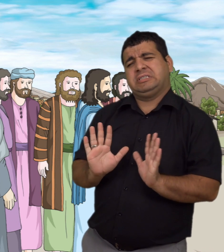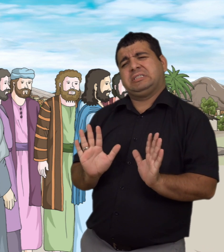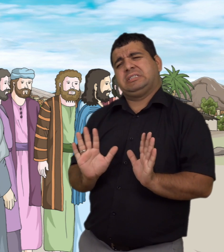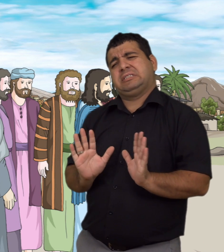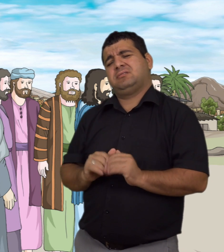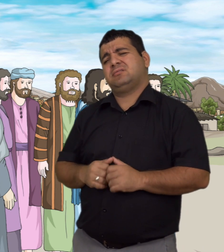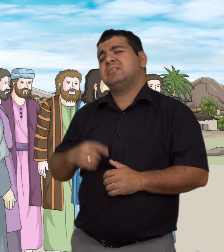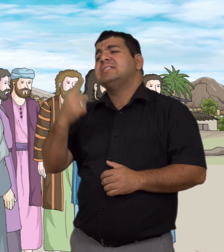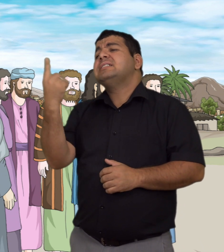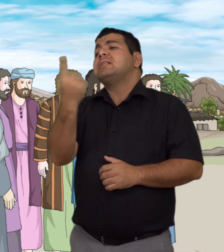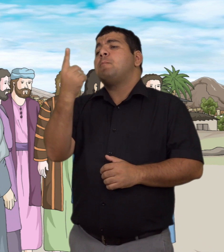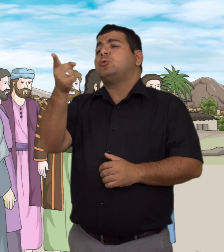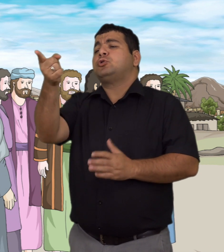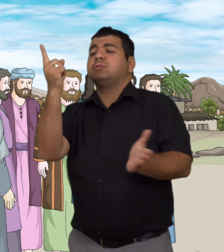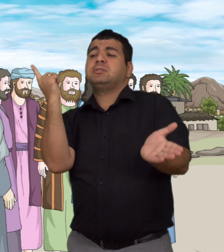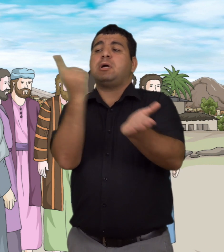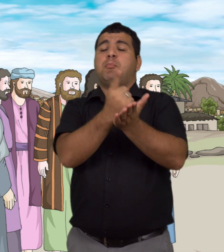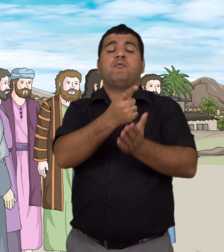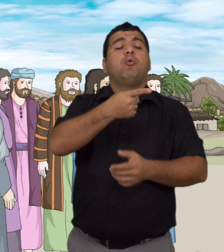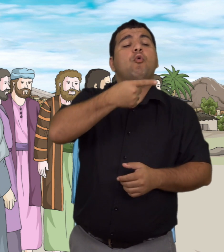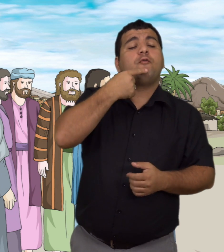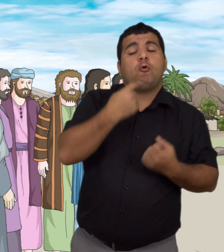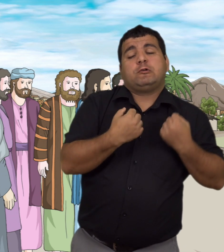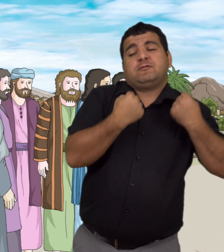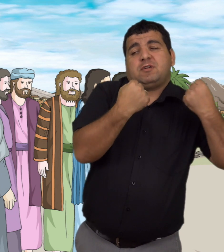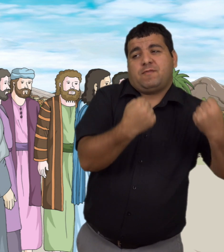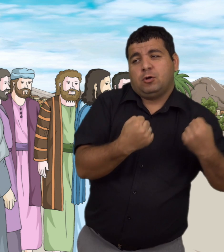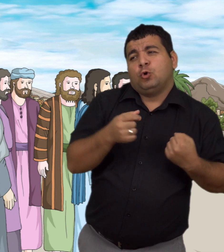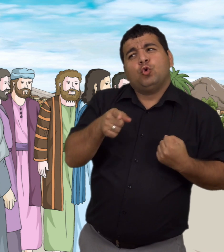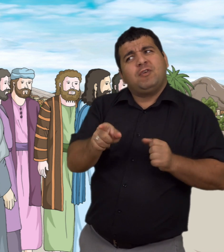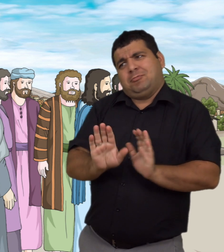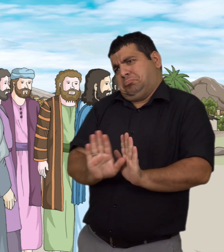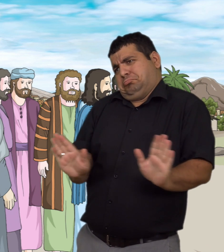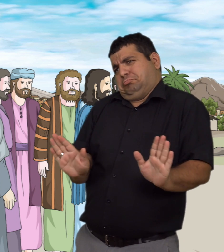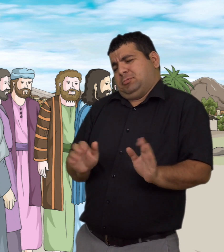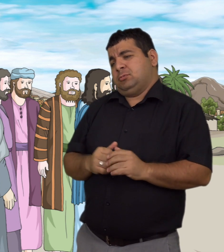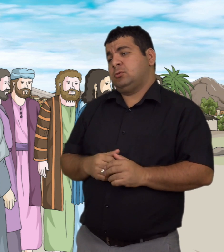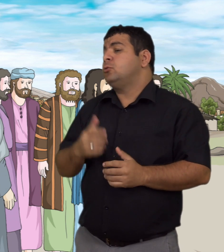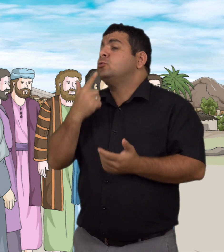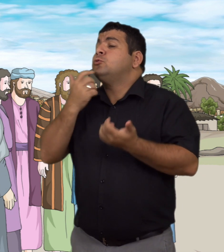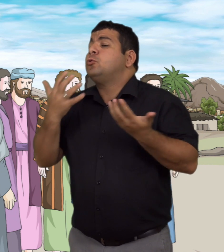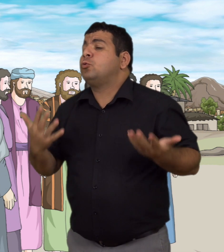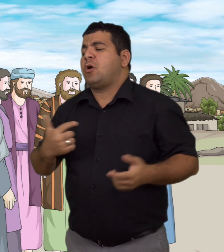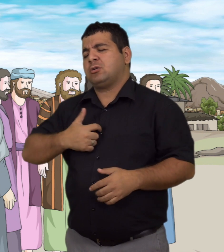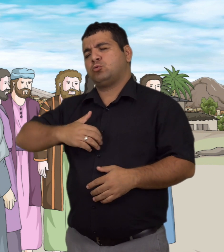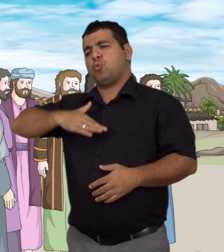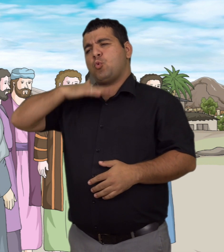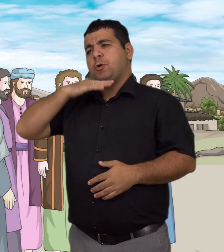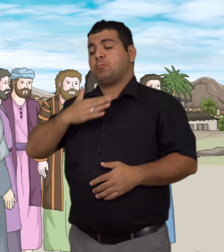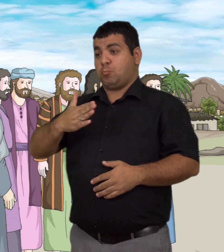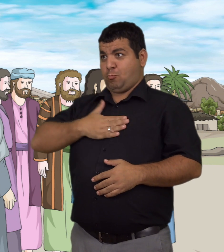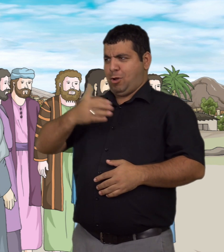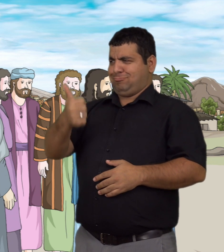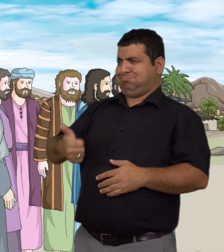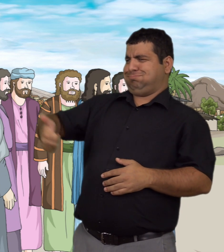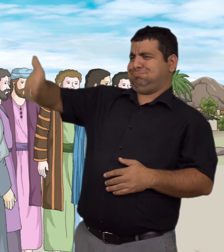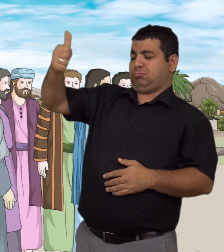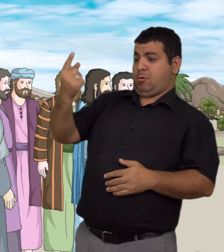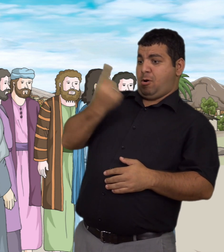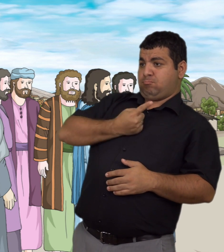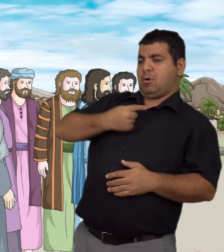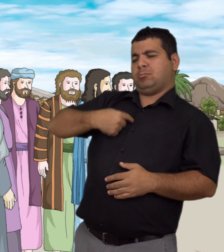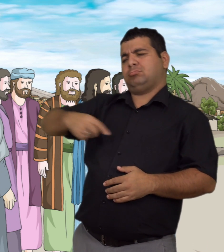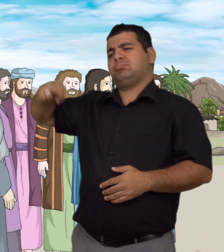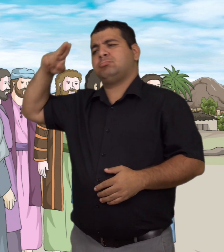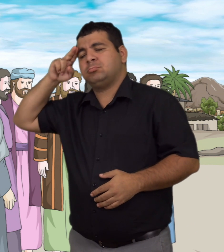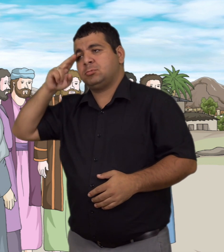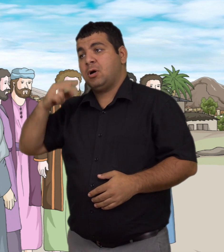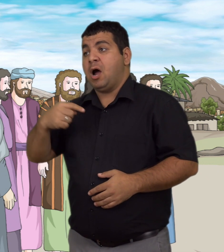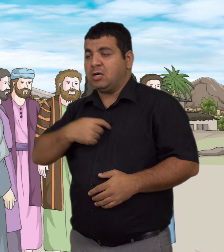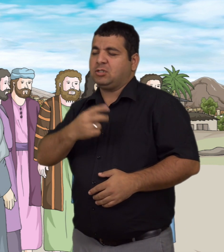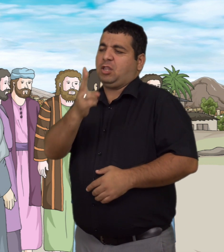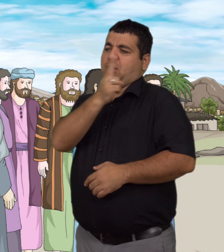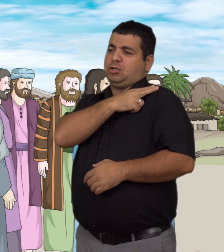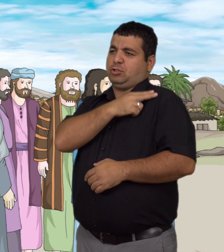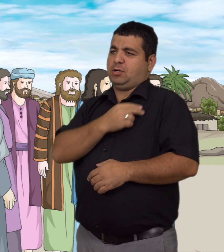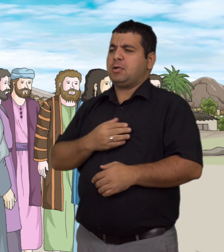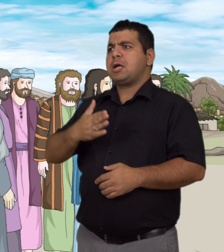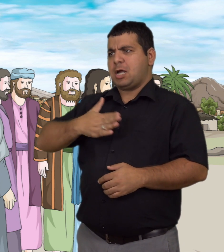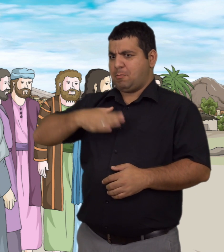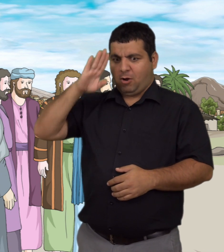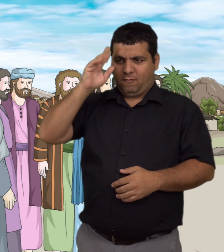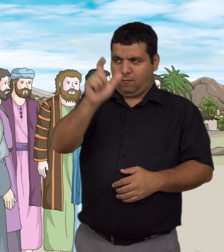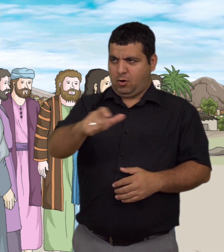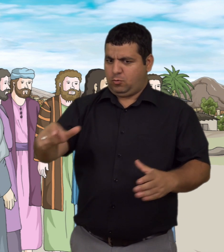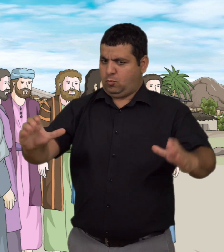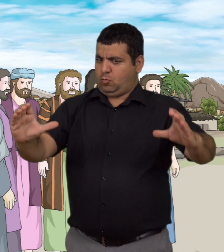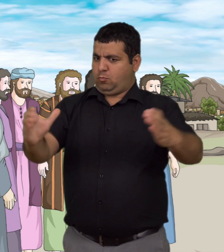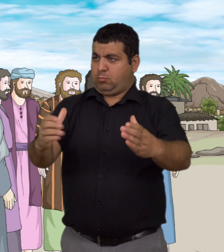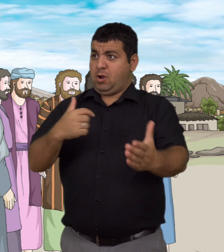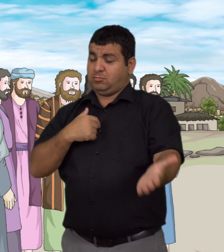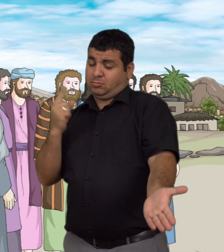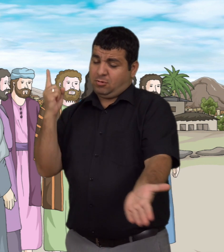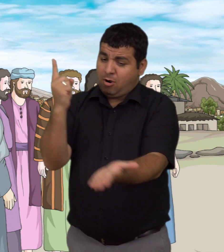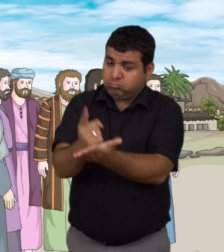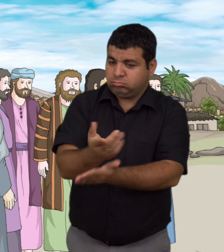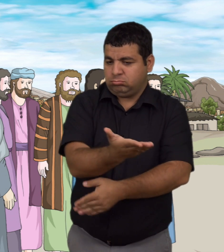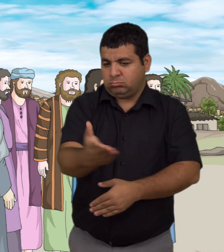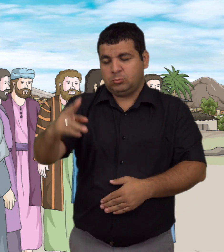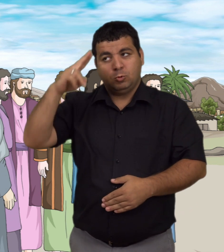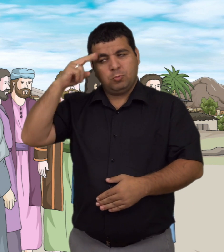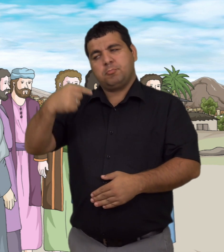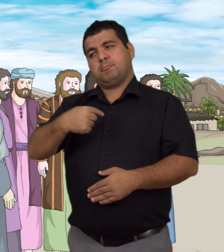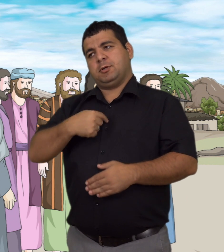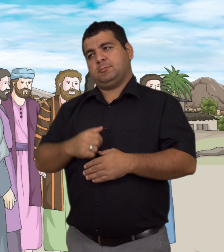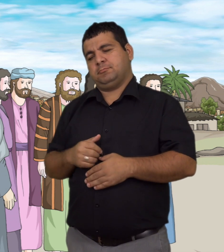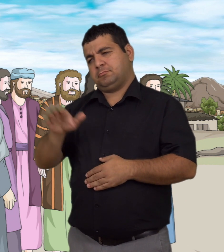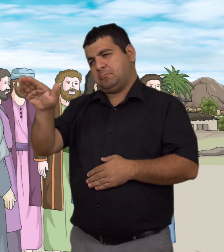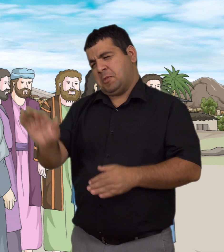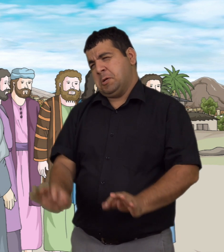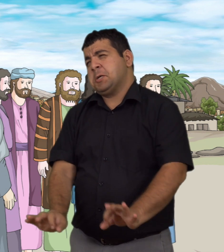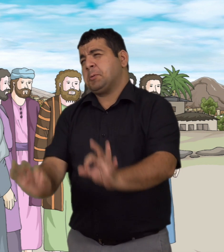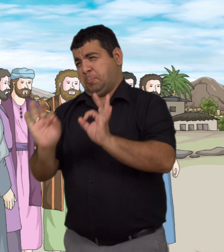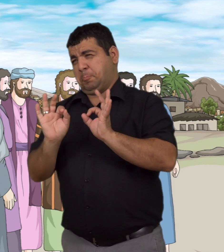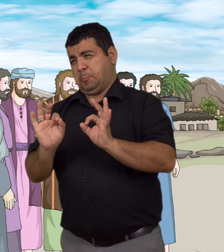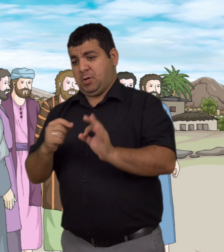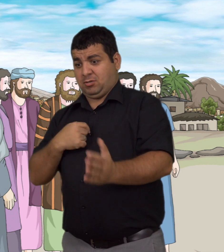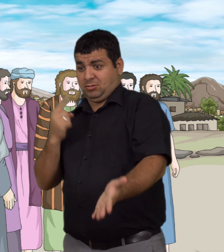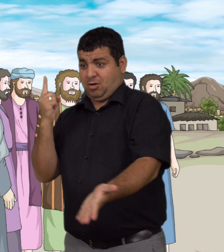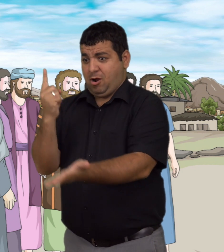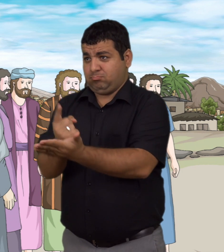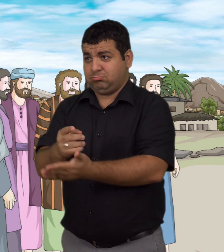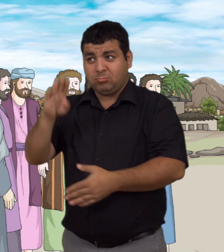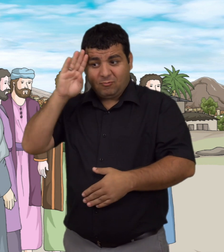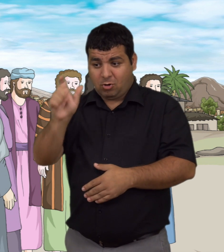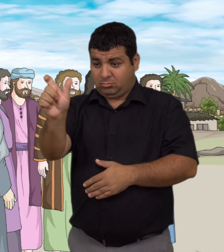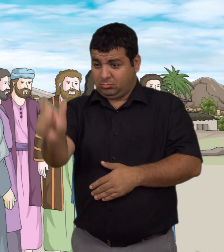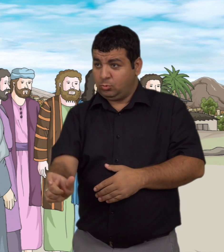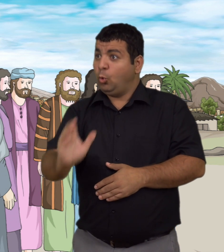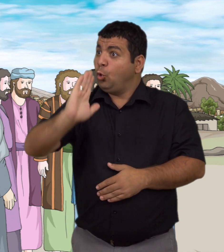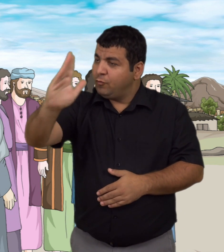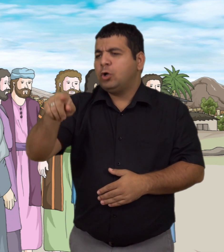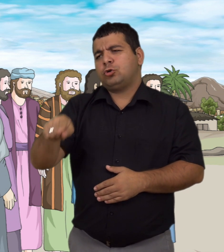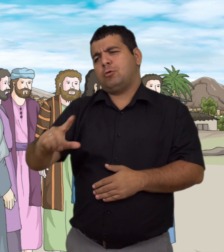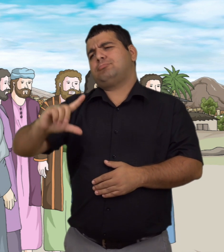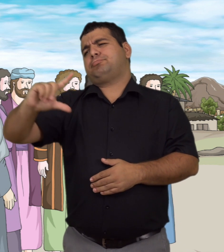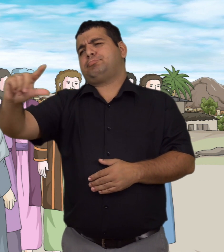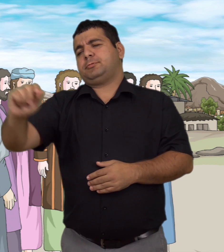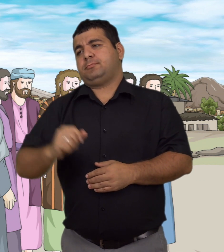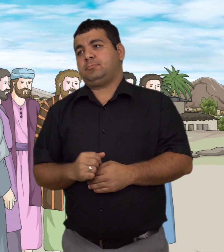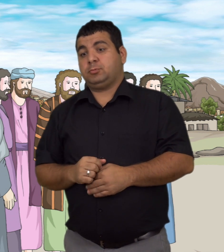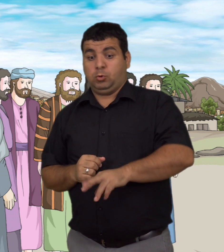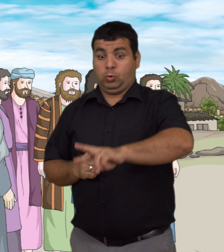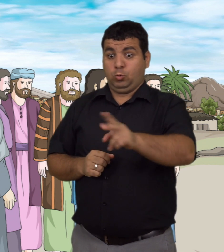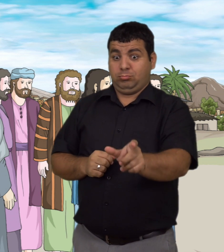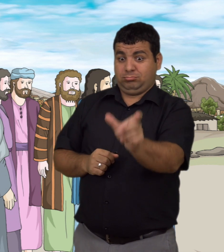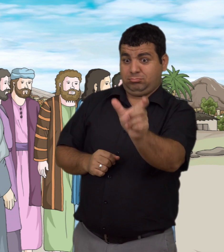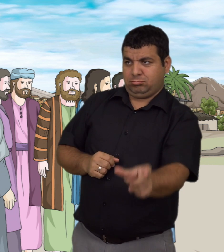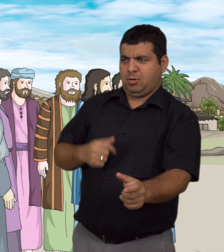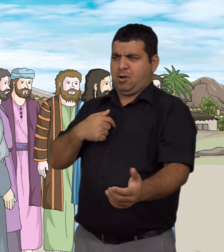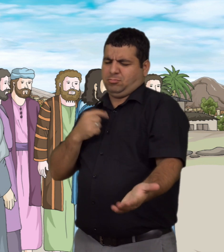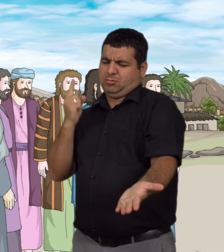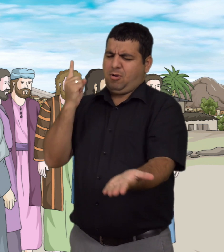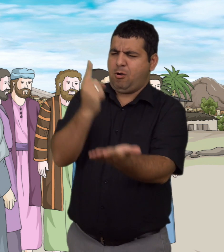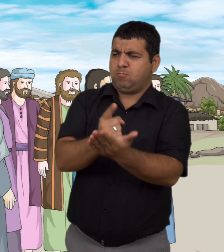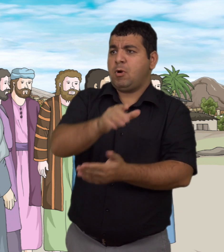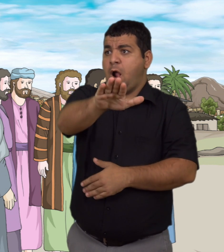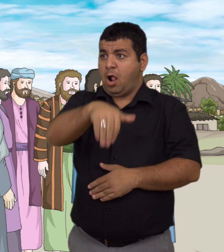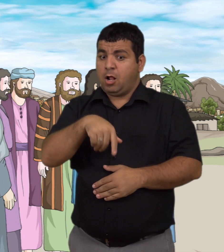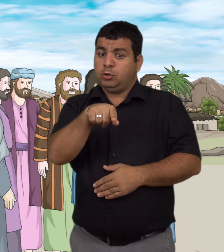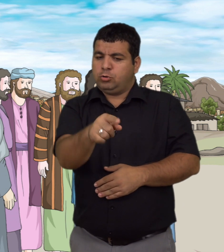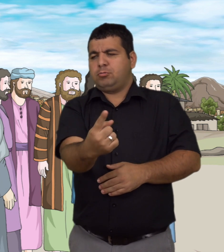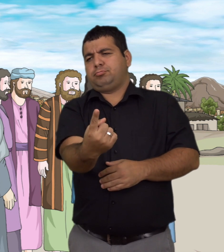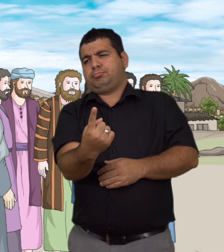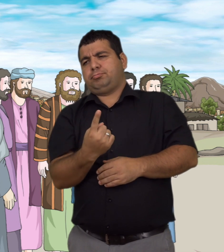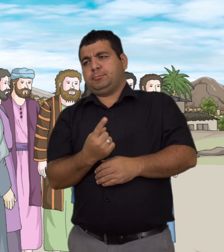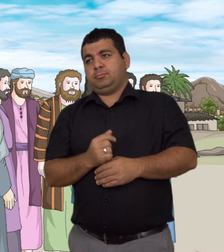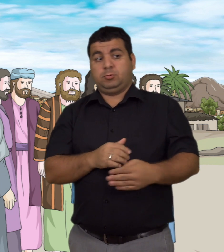But just say the word, and my servant will be healed. For I myself am a man under authority, with soldiers under me.